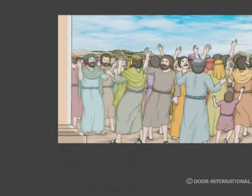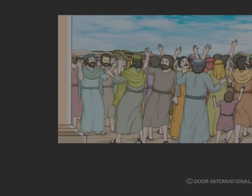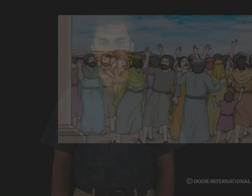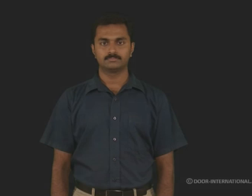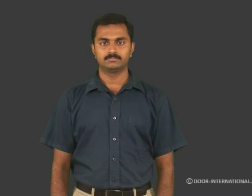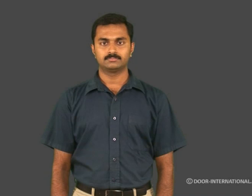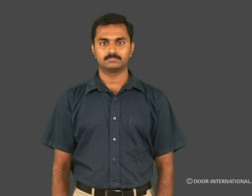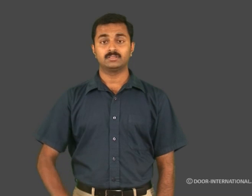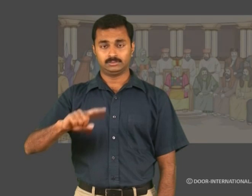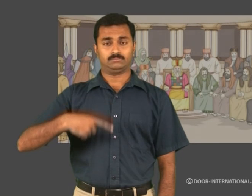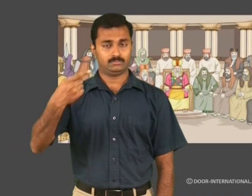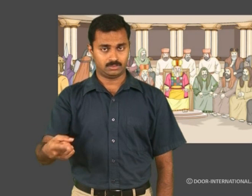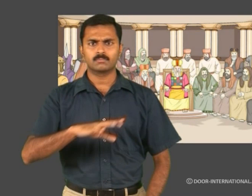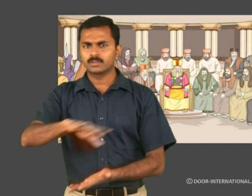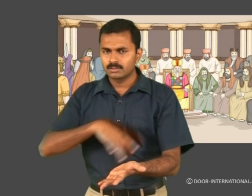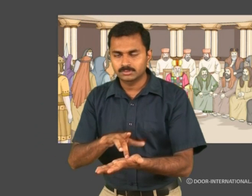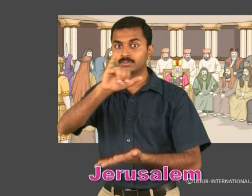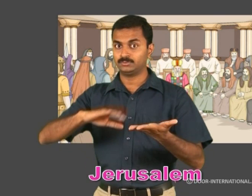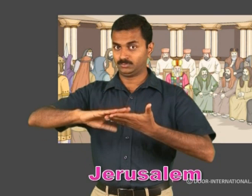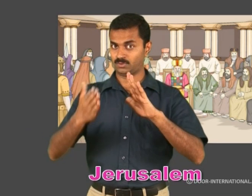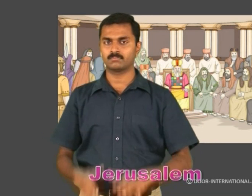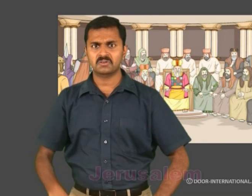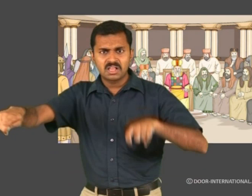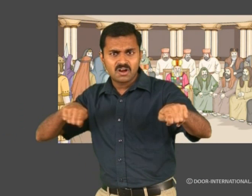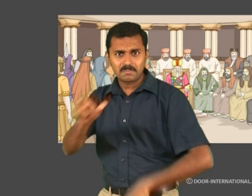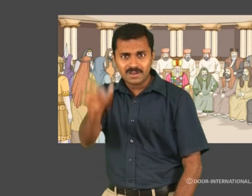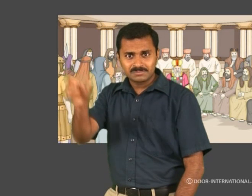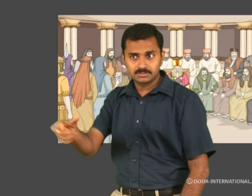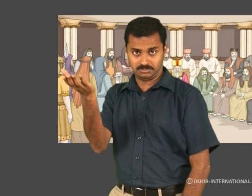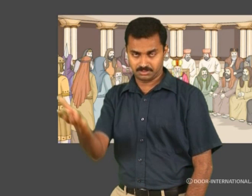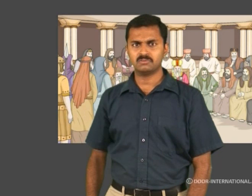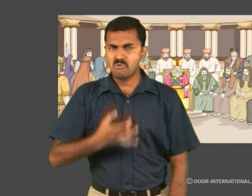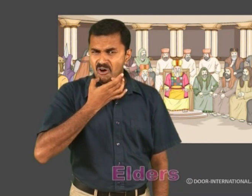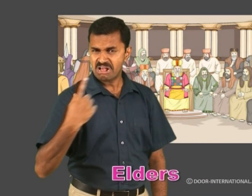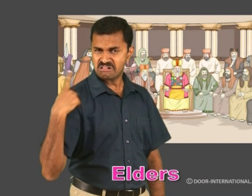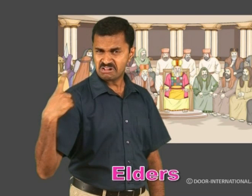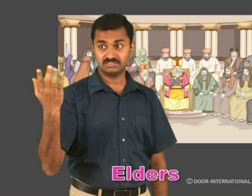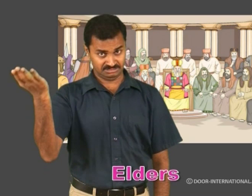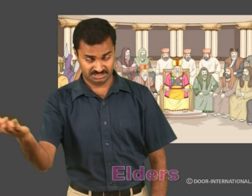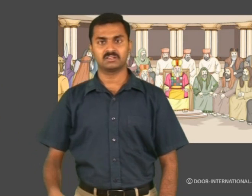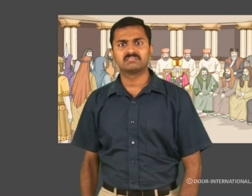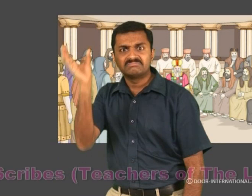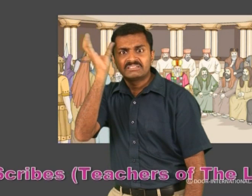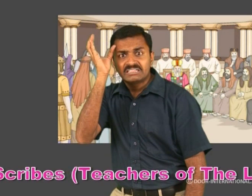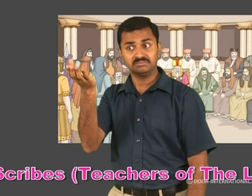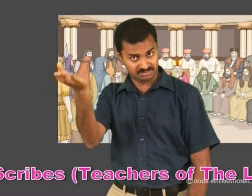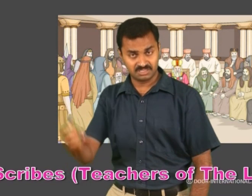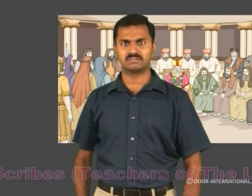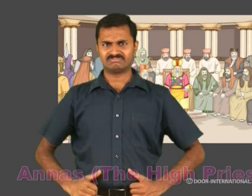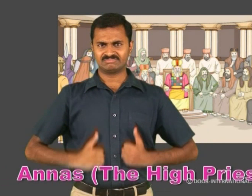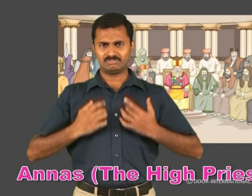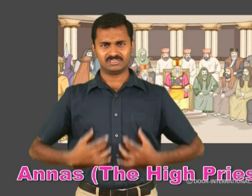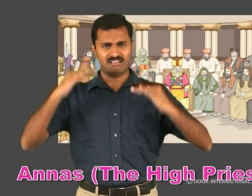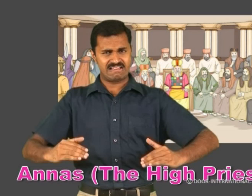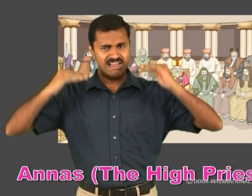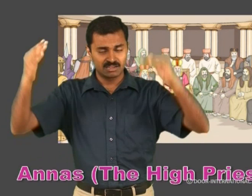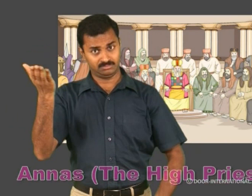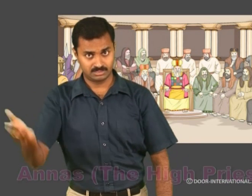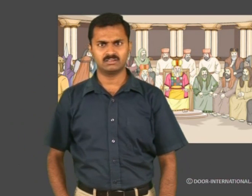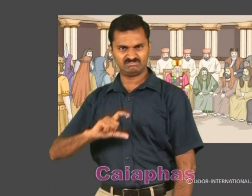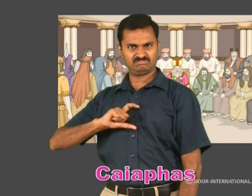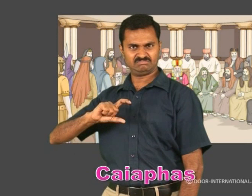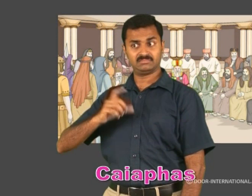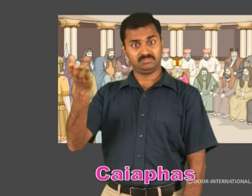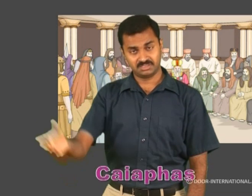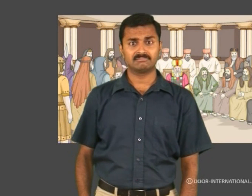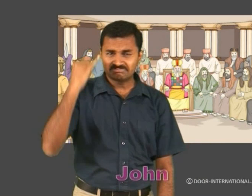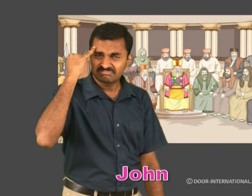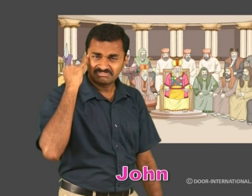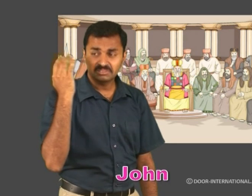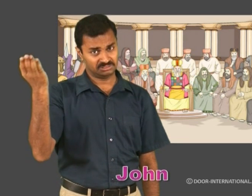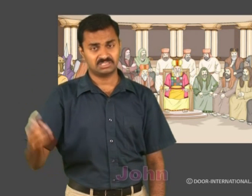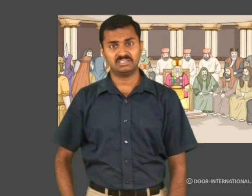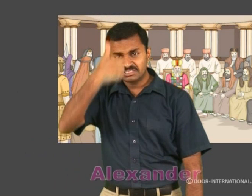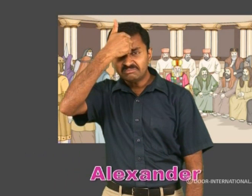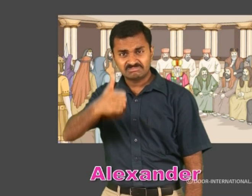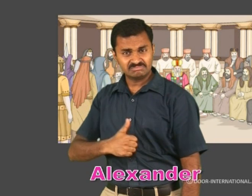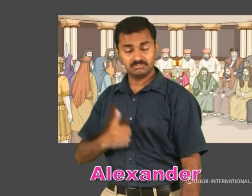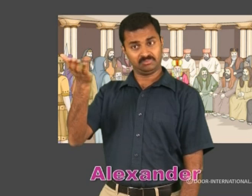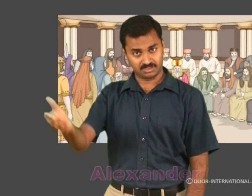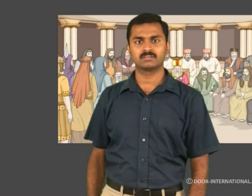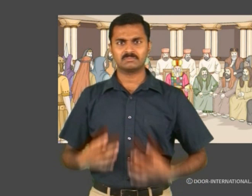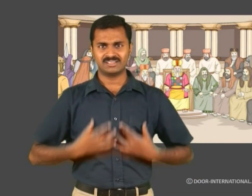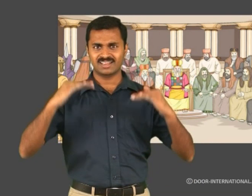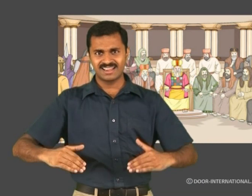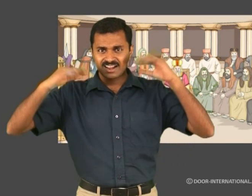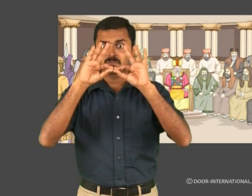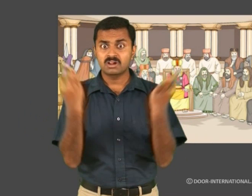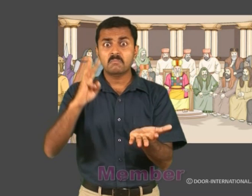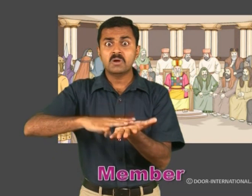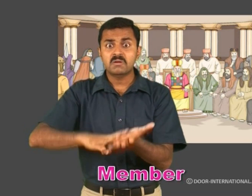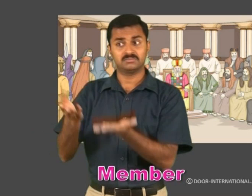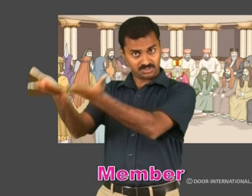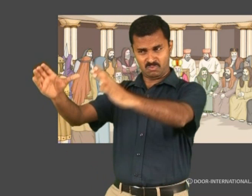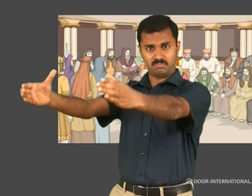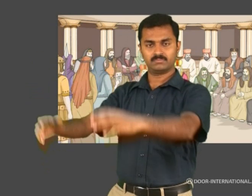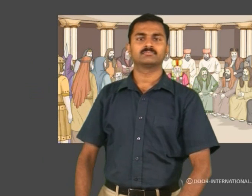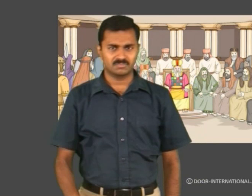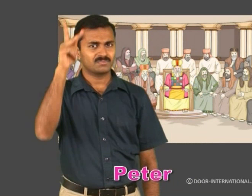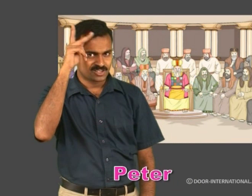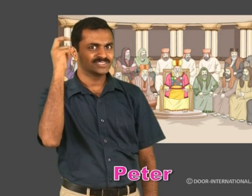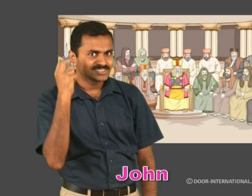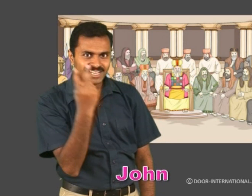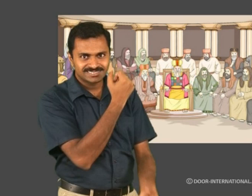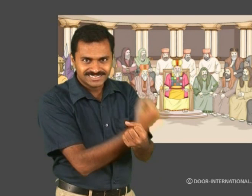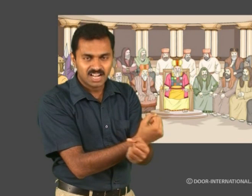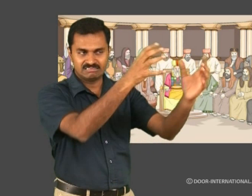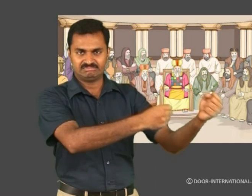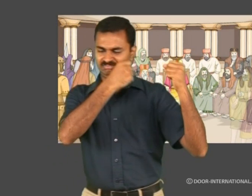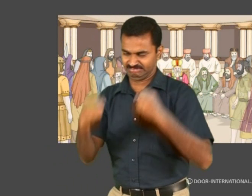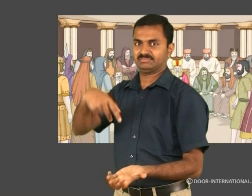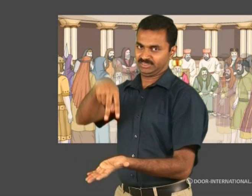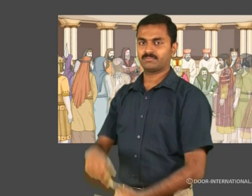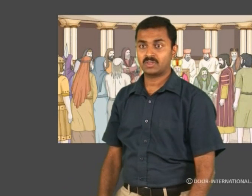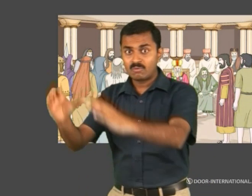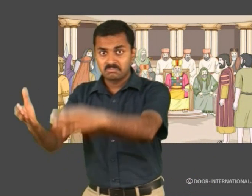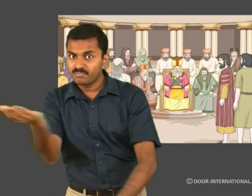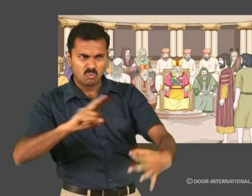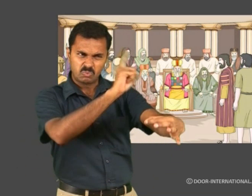The next day the rulers, elders, and scribes assembled in Jerusalem, along with Annas the high priest, Caiaphas, John, Alexander, and many others from the high priest’s family.